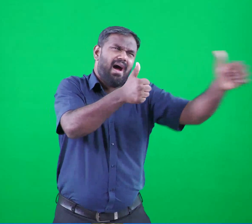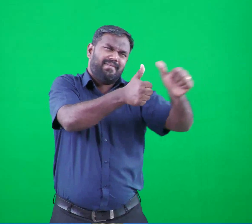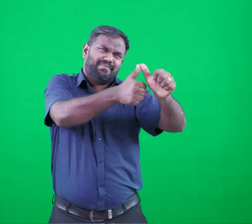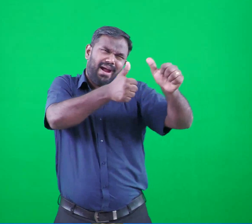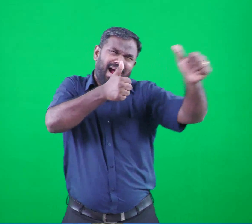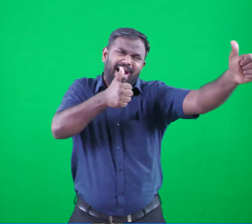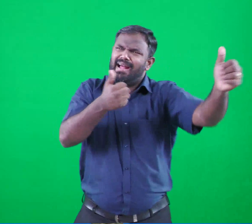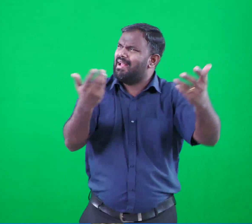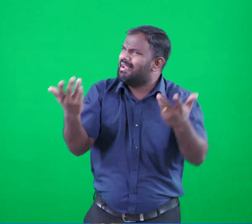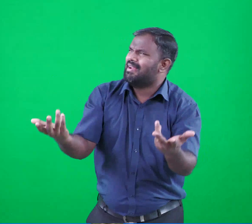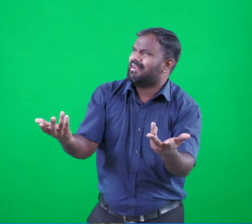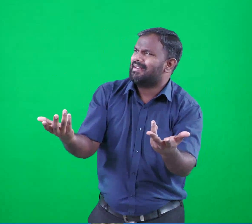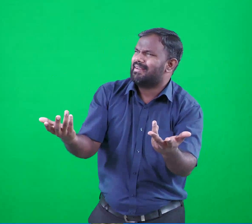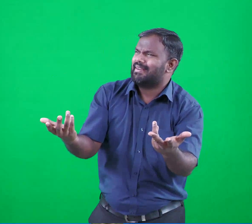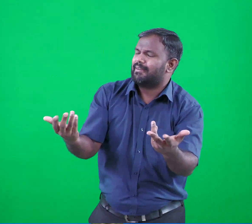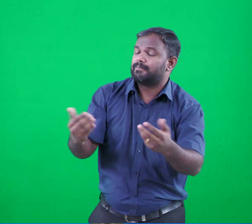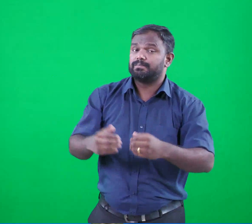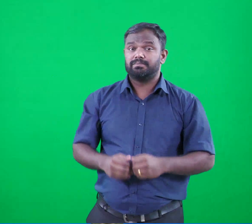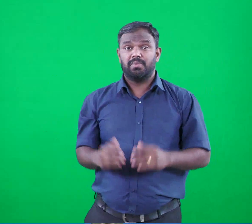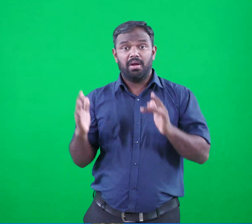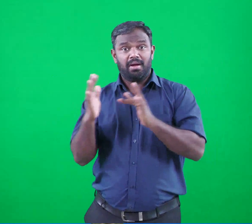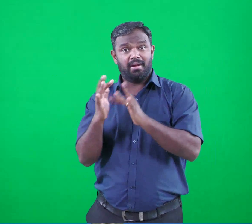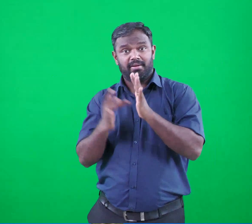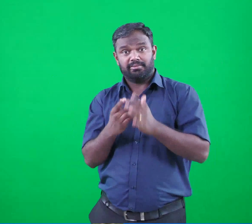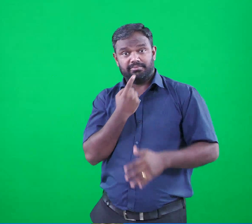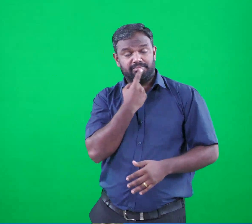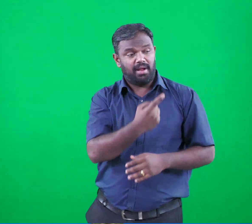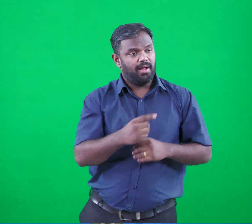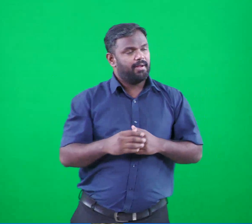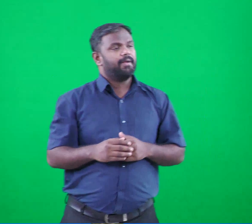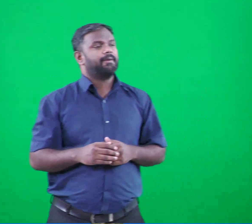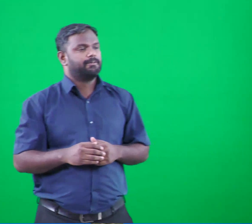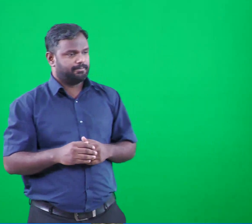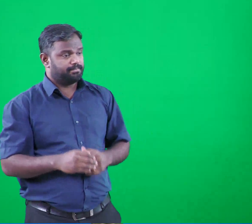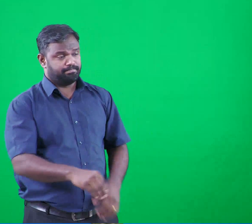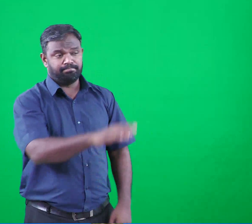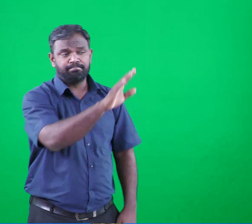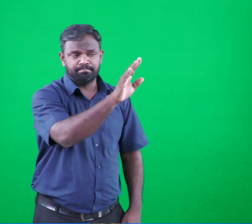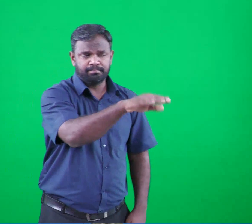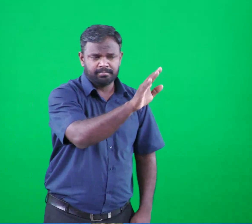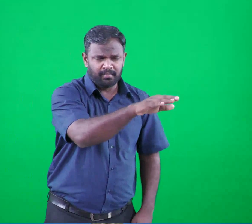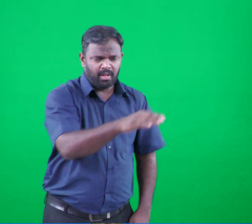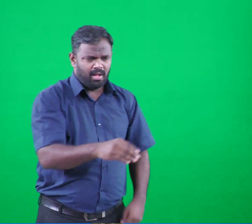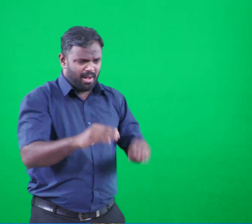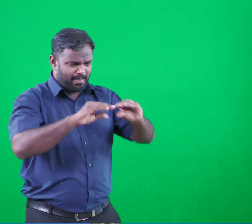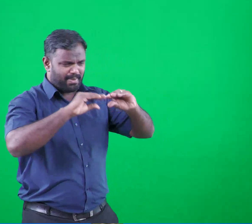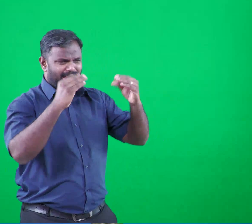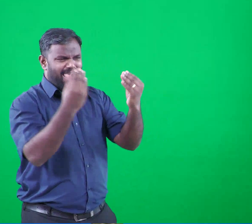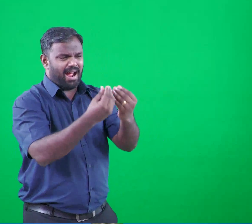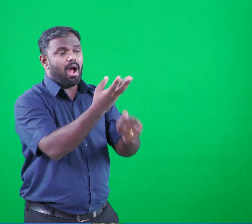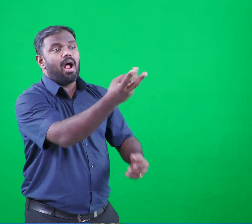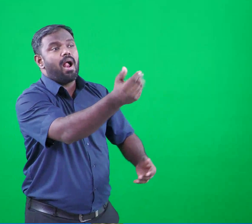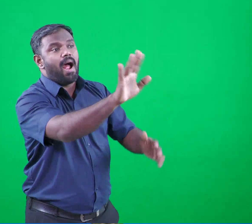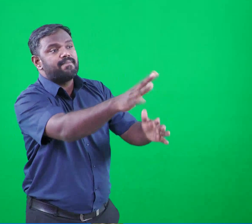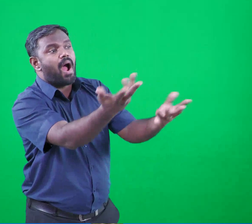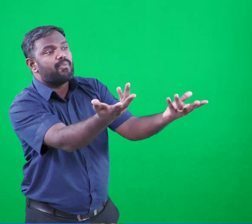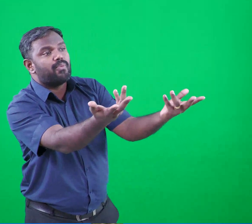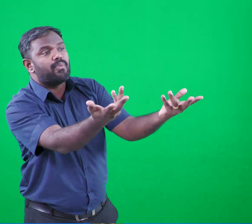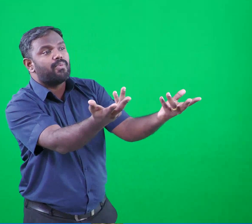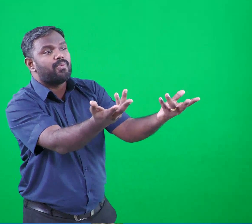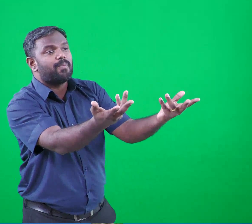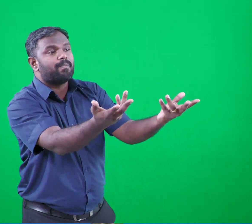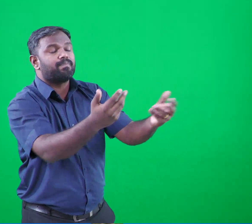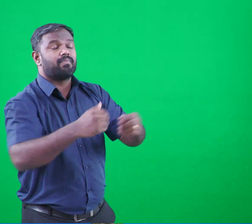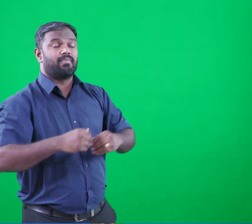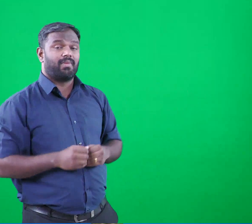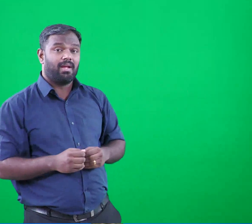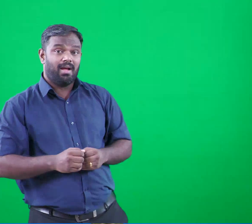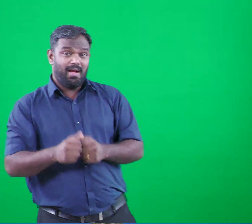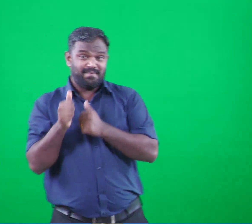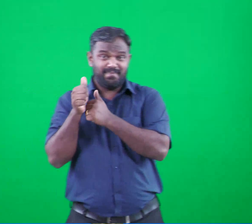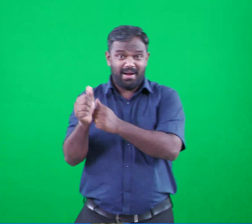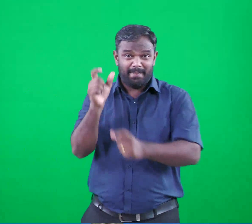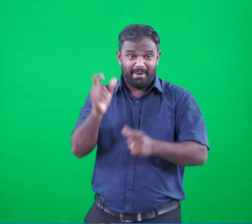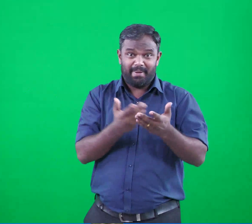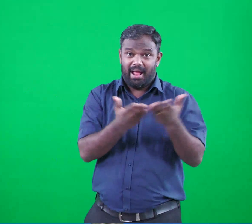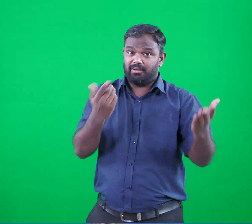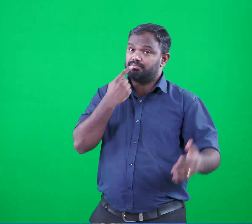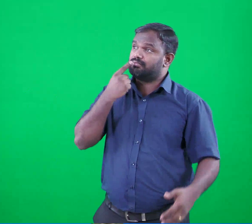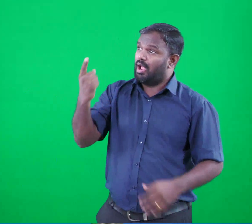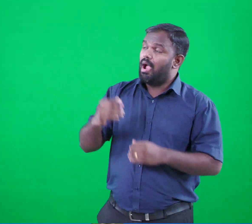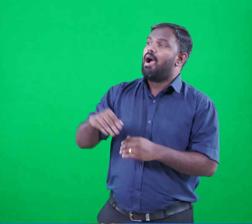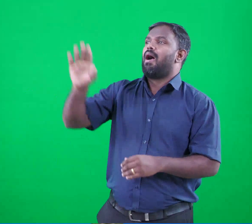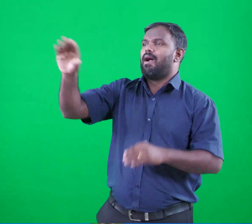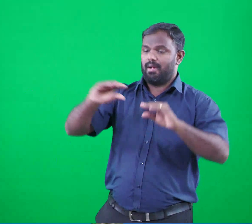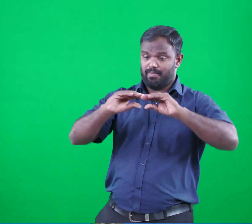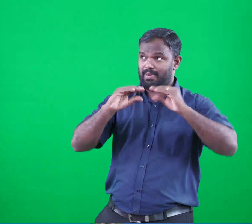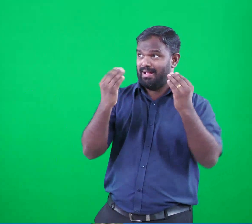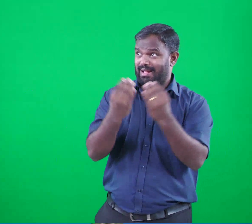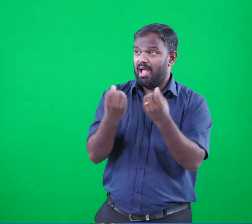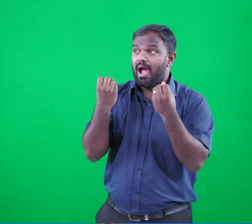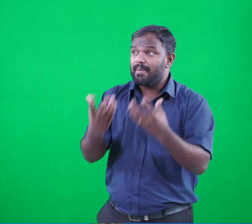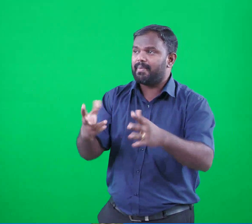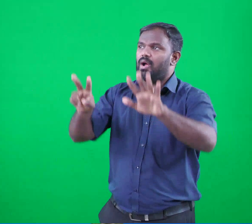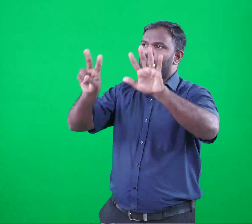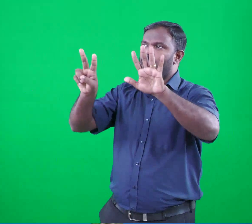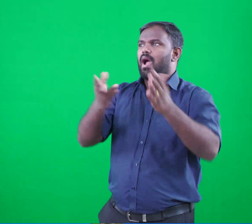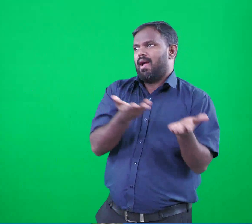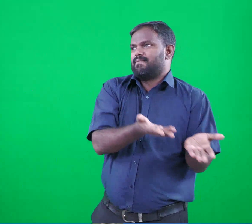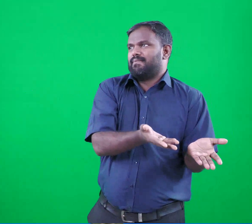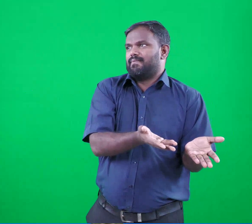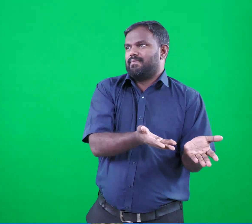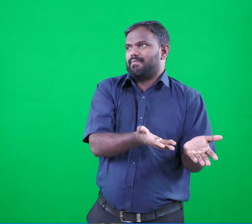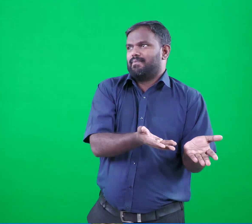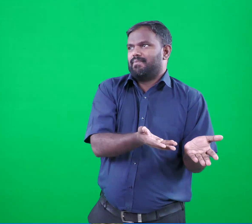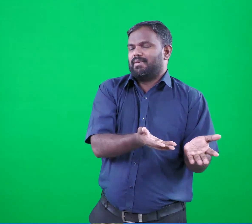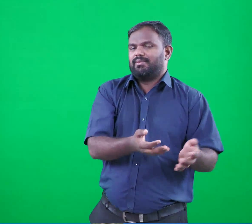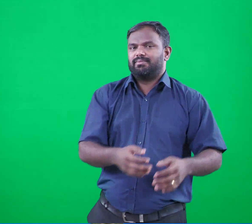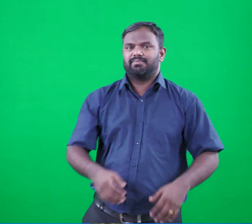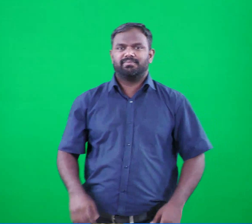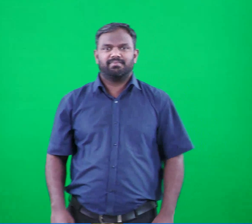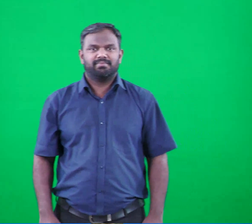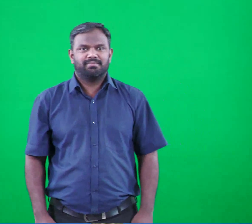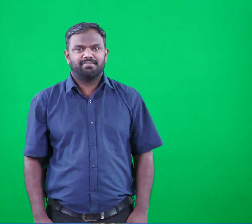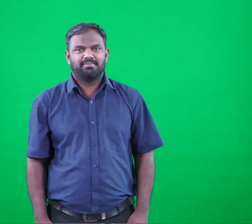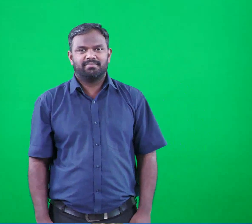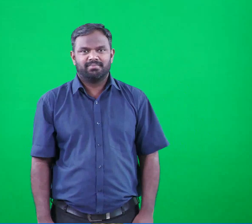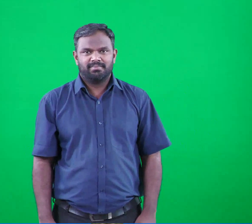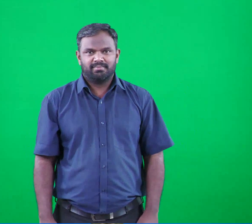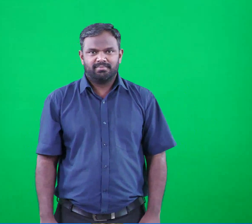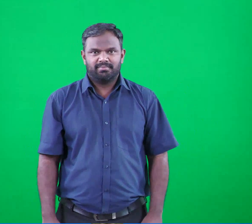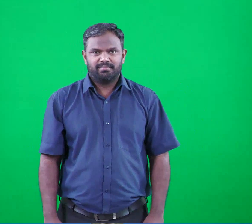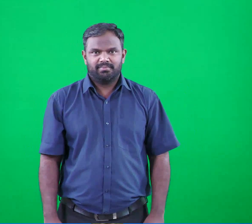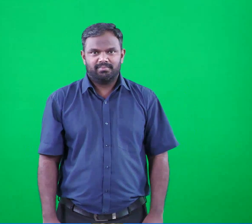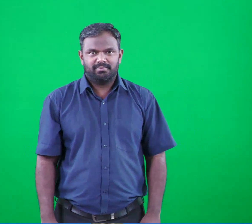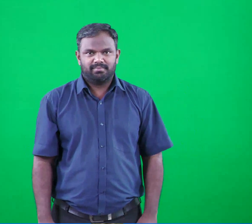"How many loaves do you have?" Jesus asked. "Seven," they replied.